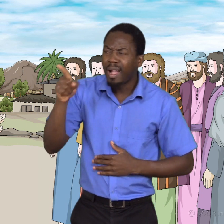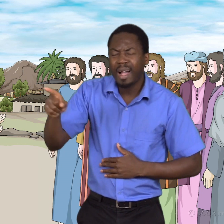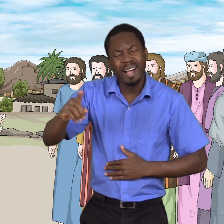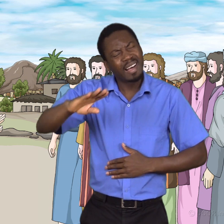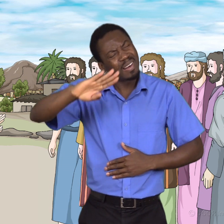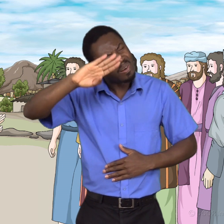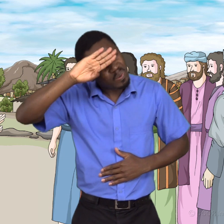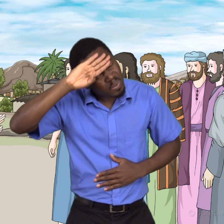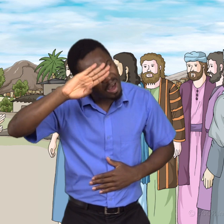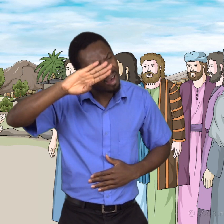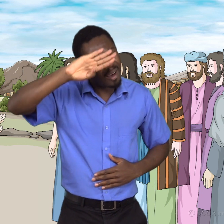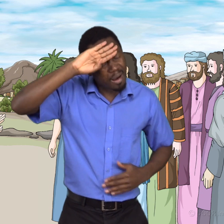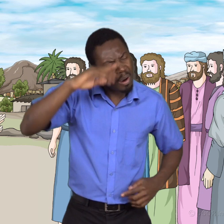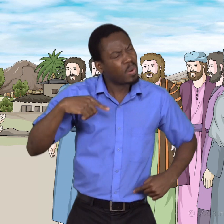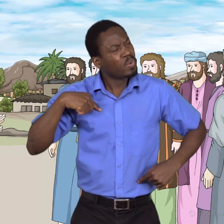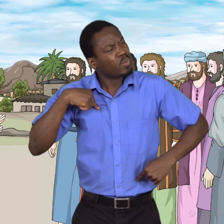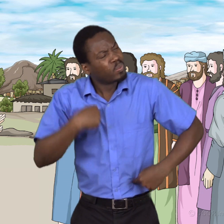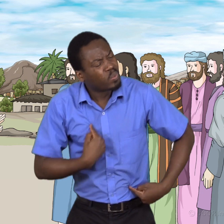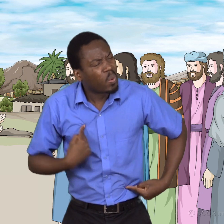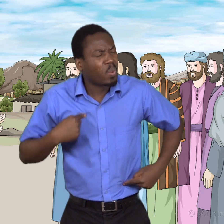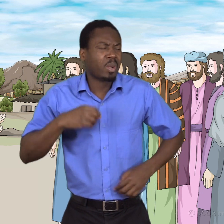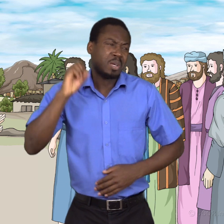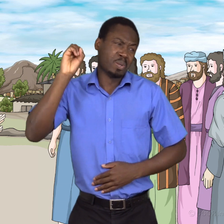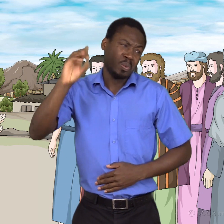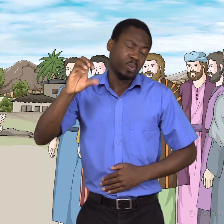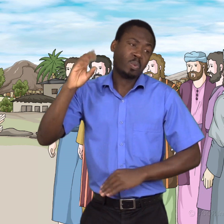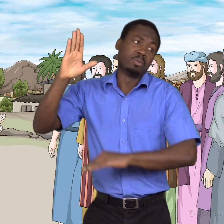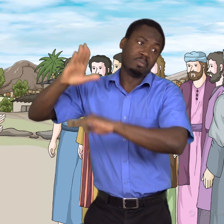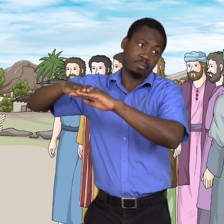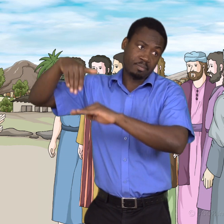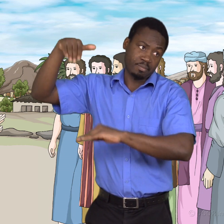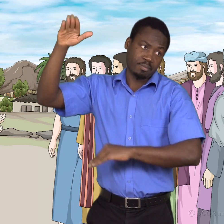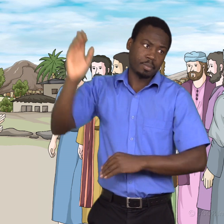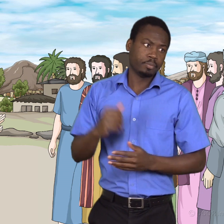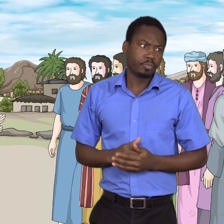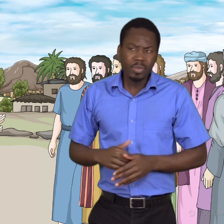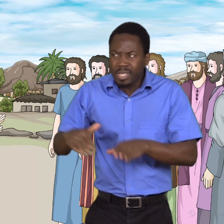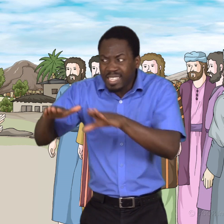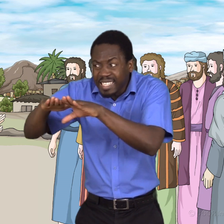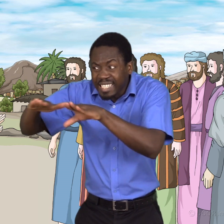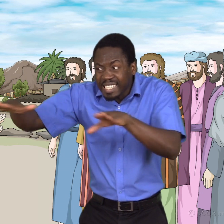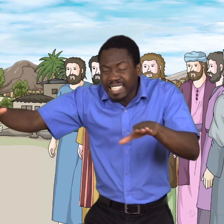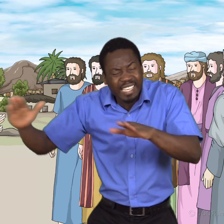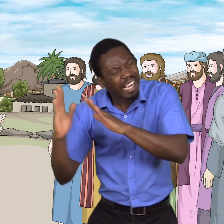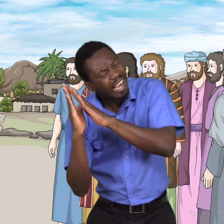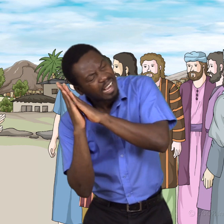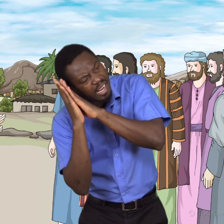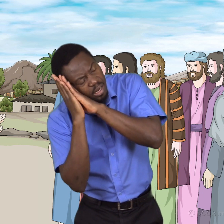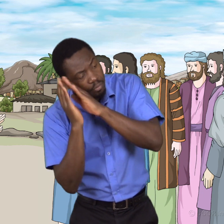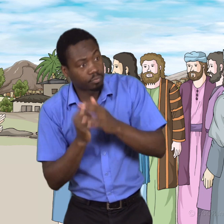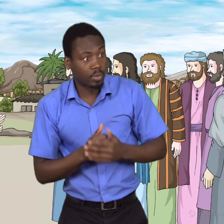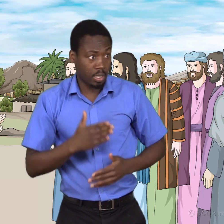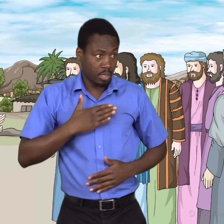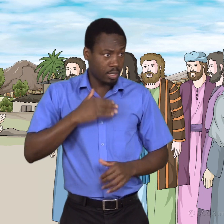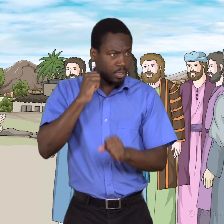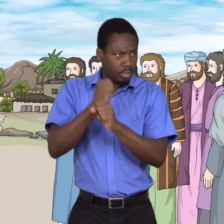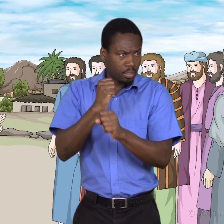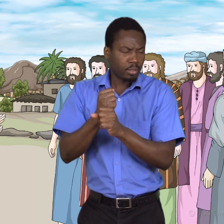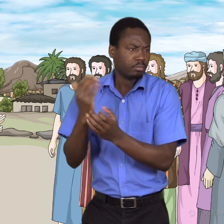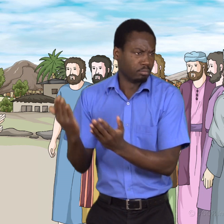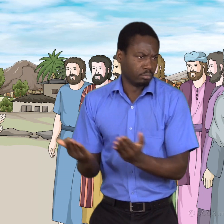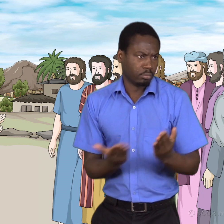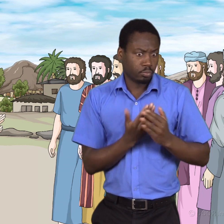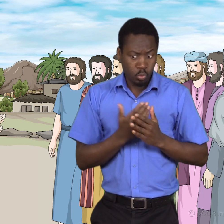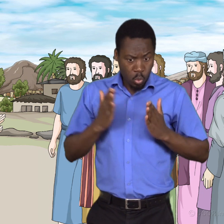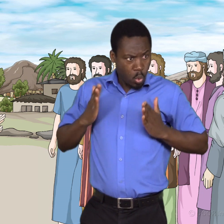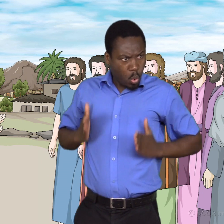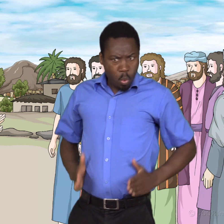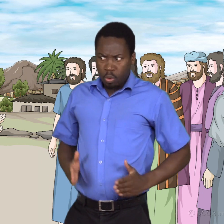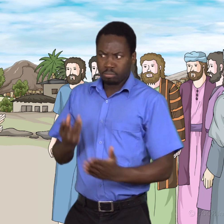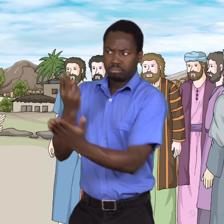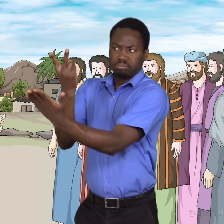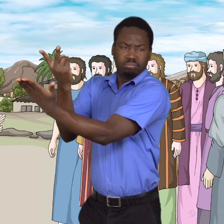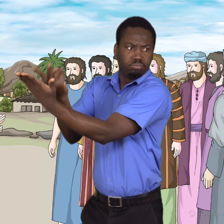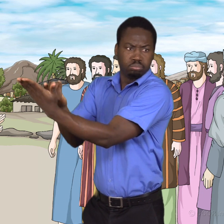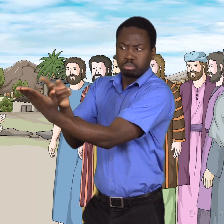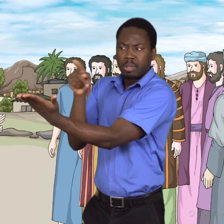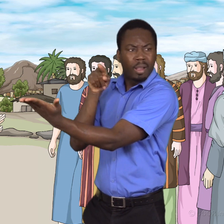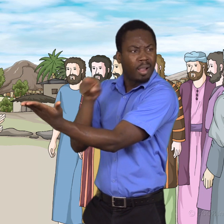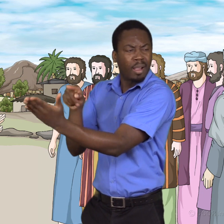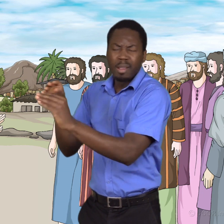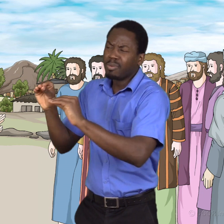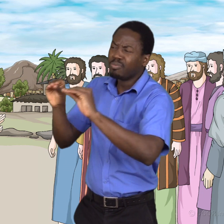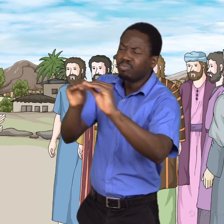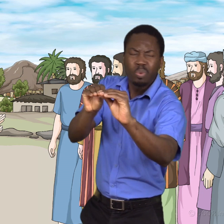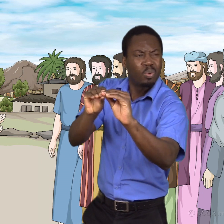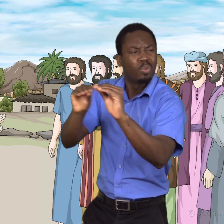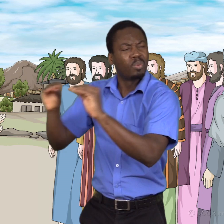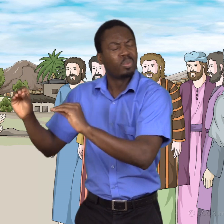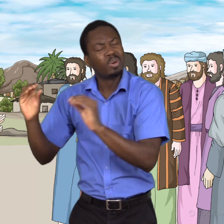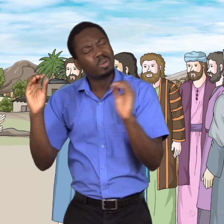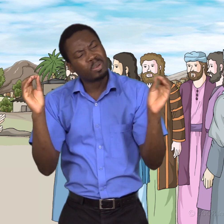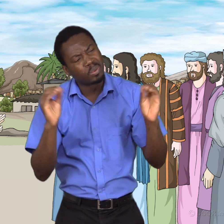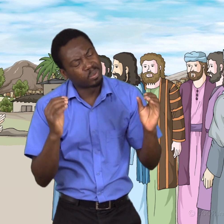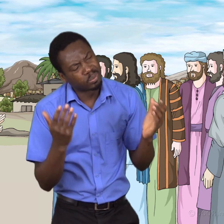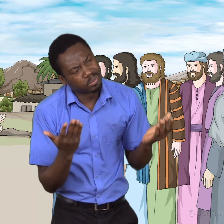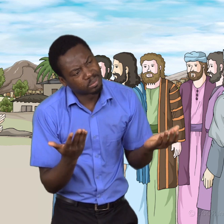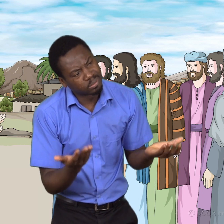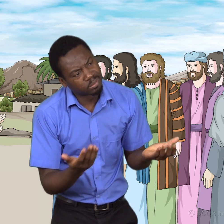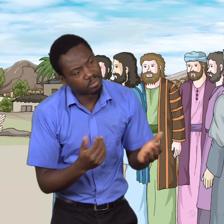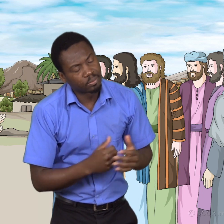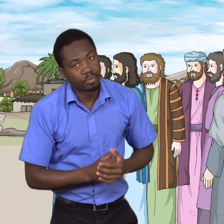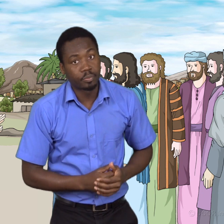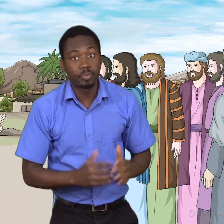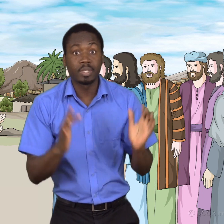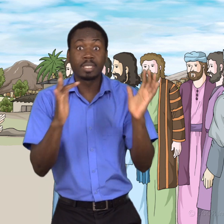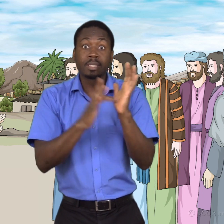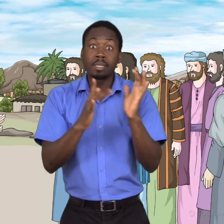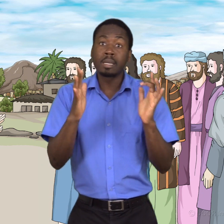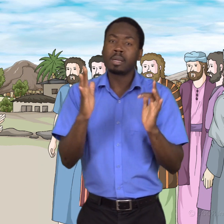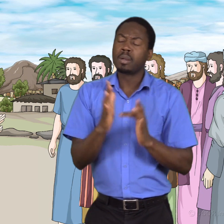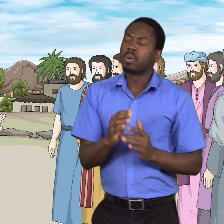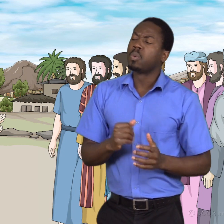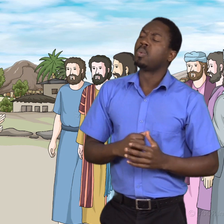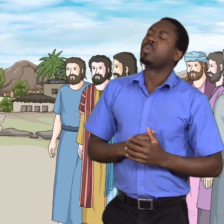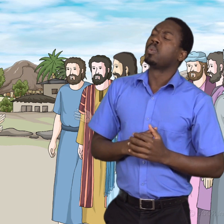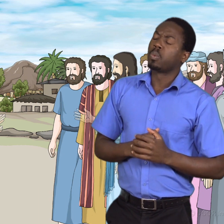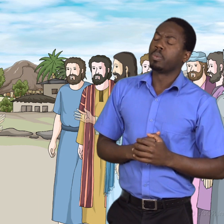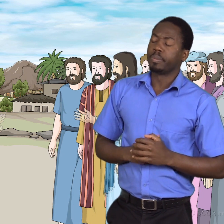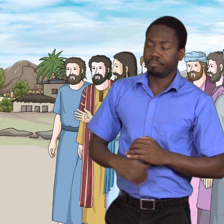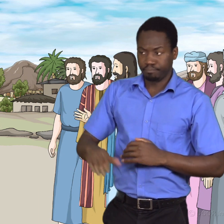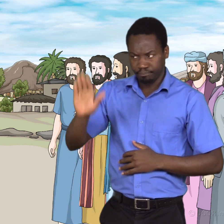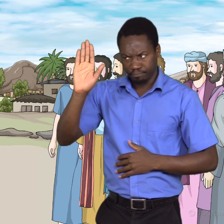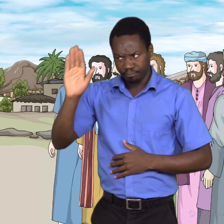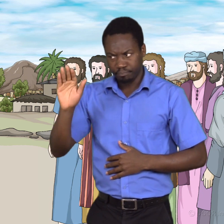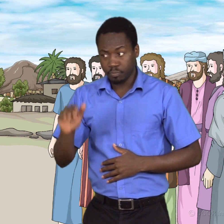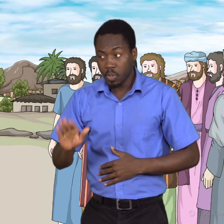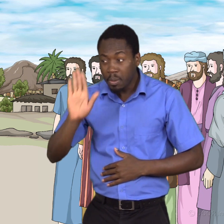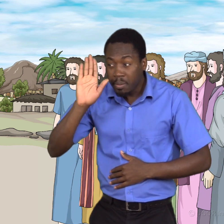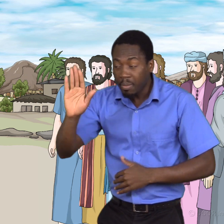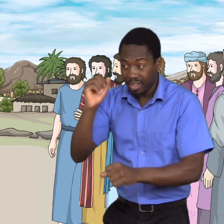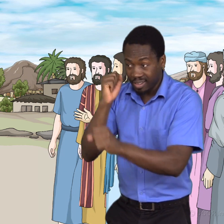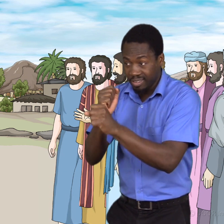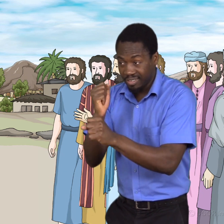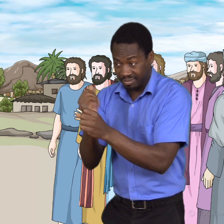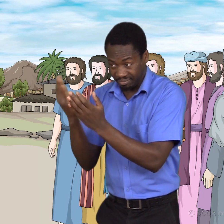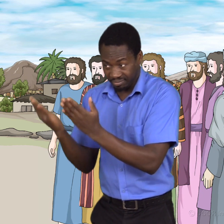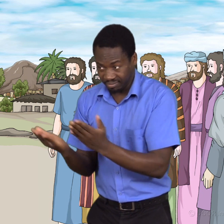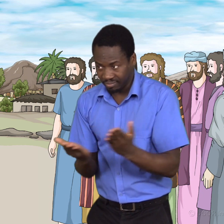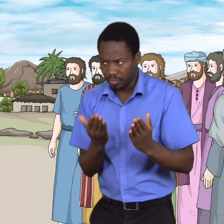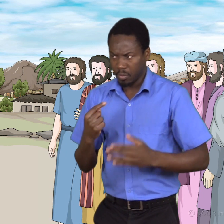“I will go and heal him,” Jesus replied.